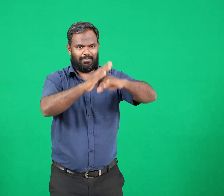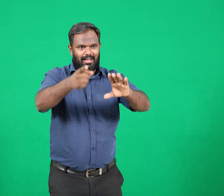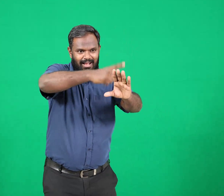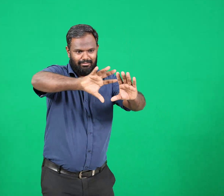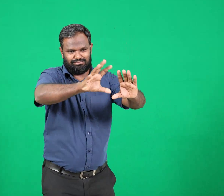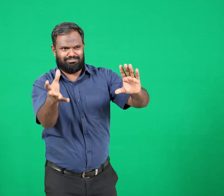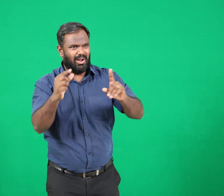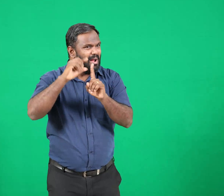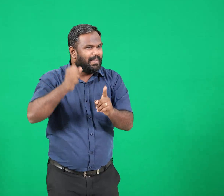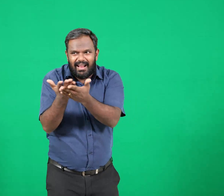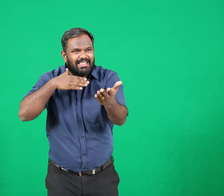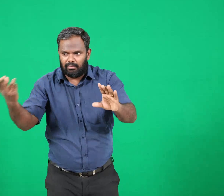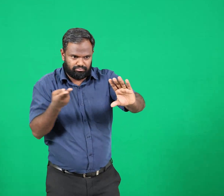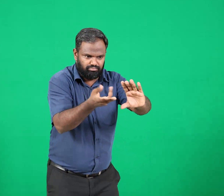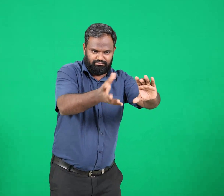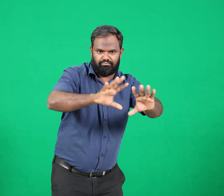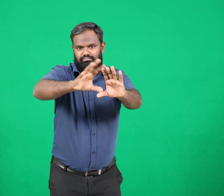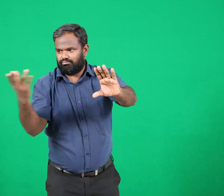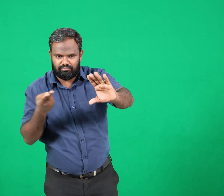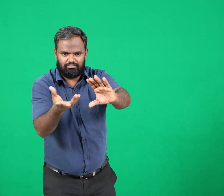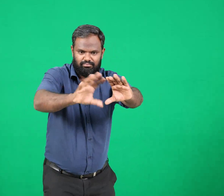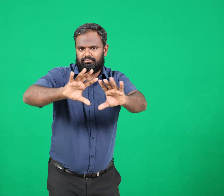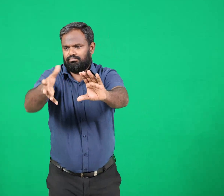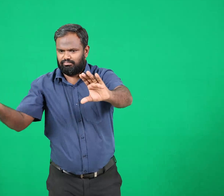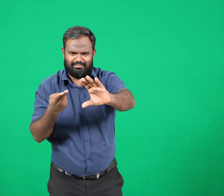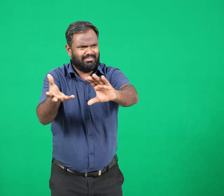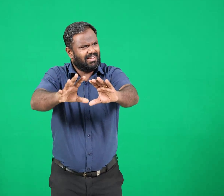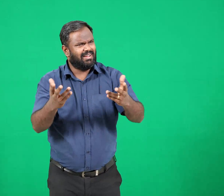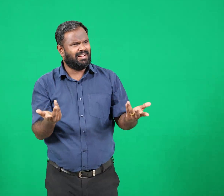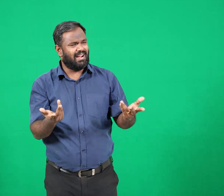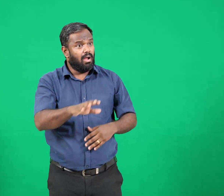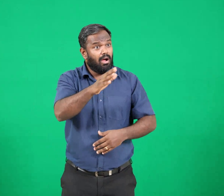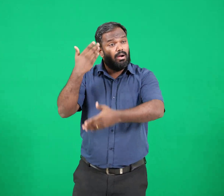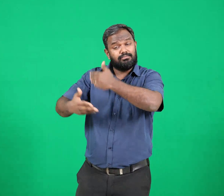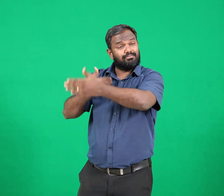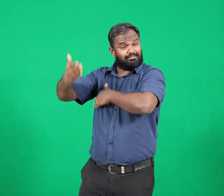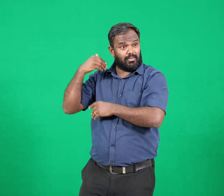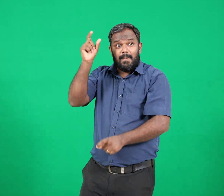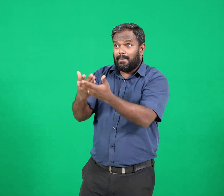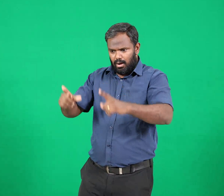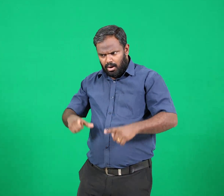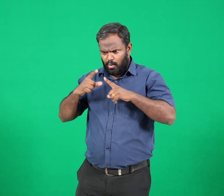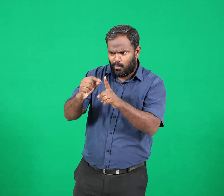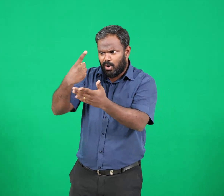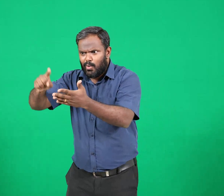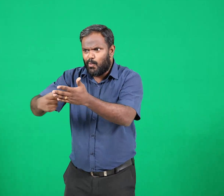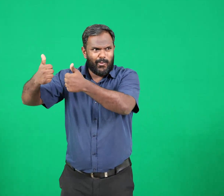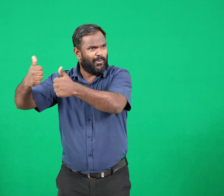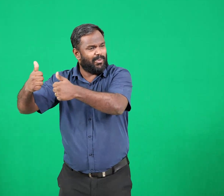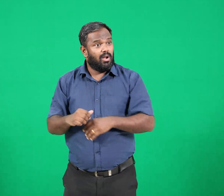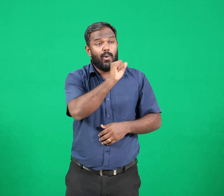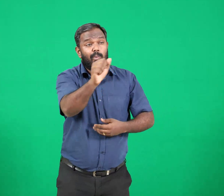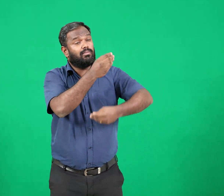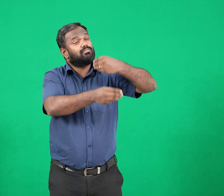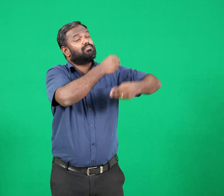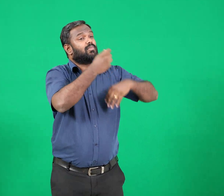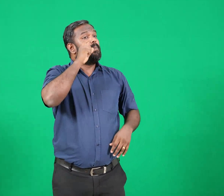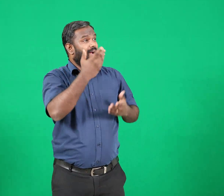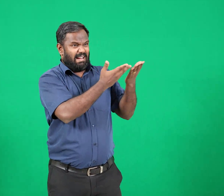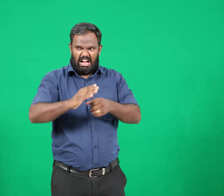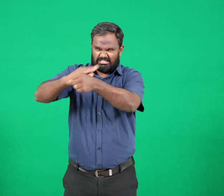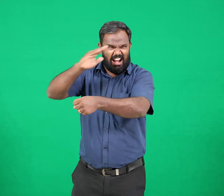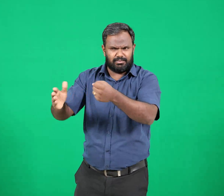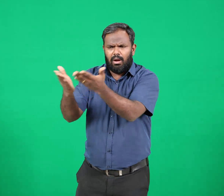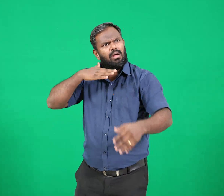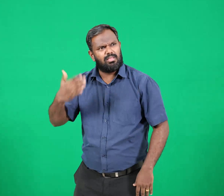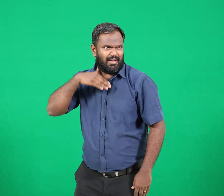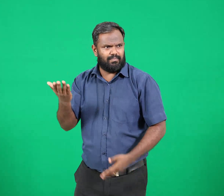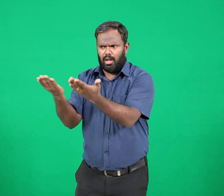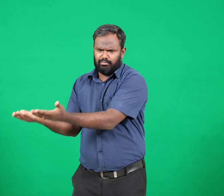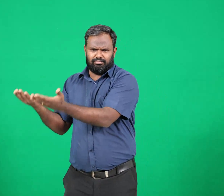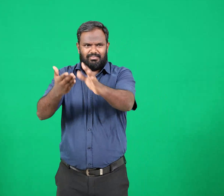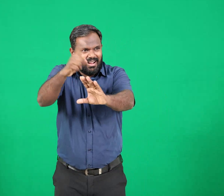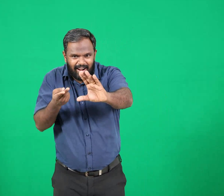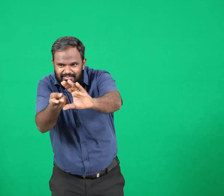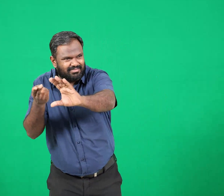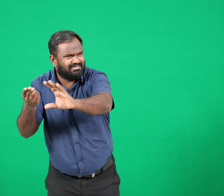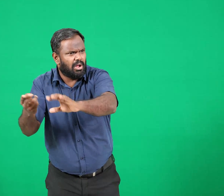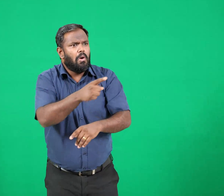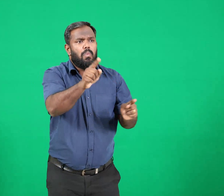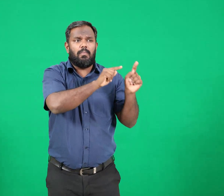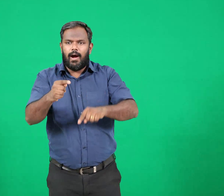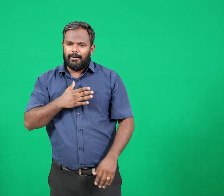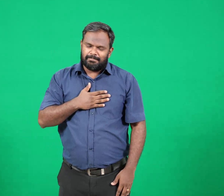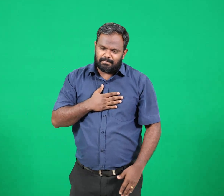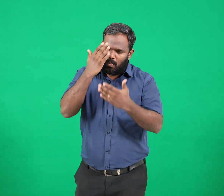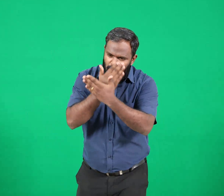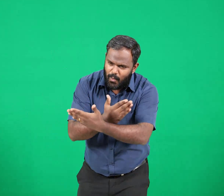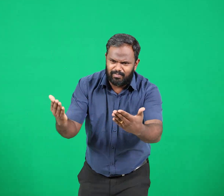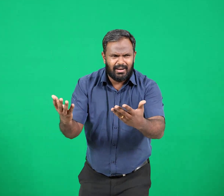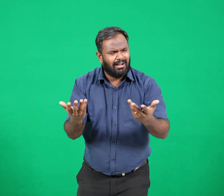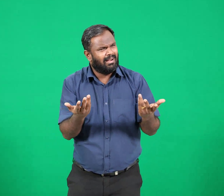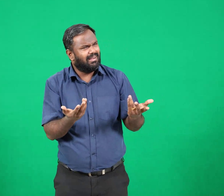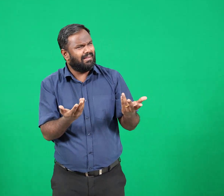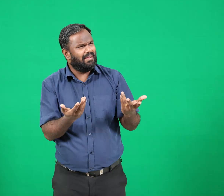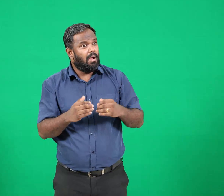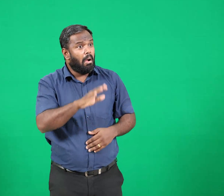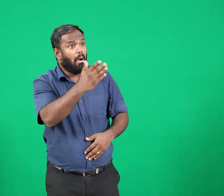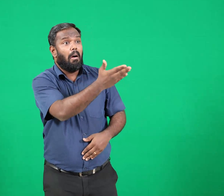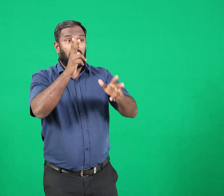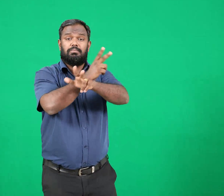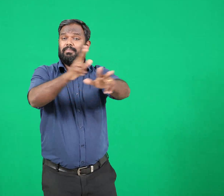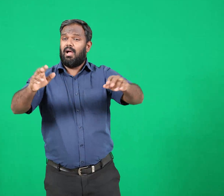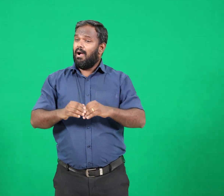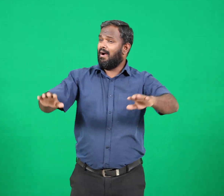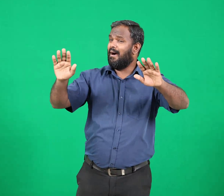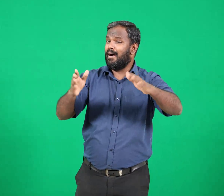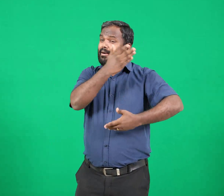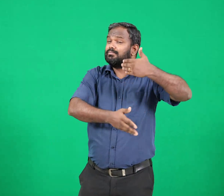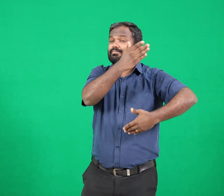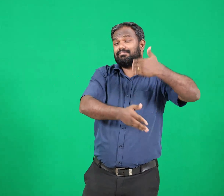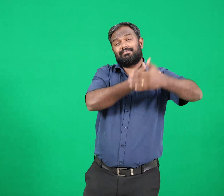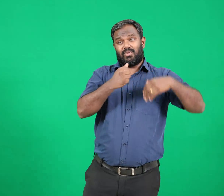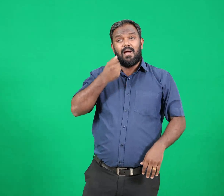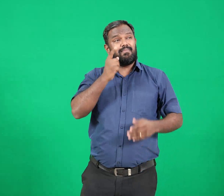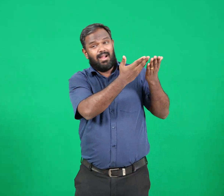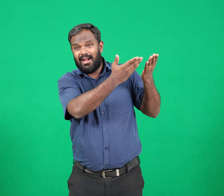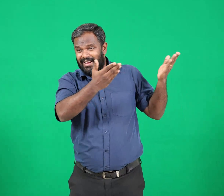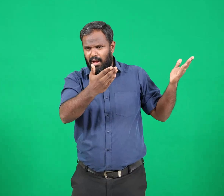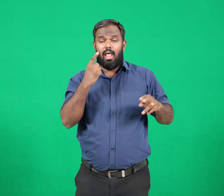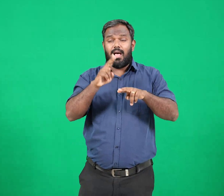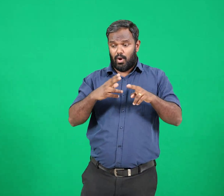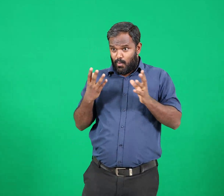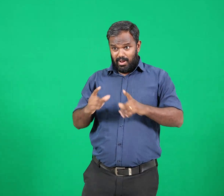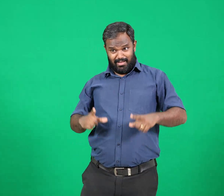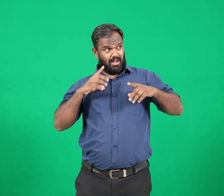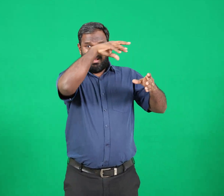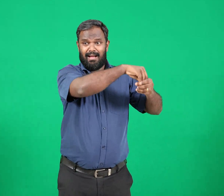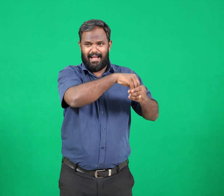And you say, ' If we had lived in the days of our fathers, we would not have been partners with them in shedding the blood of the prophets.'